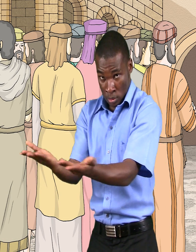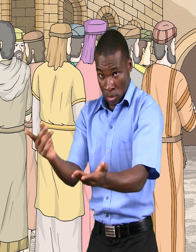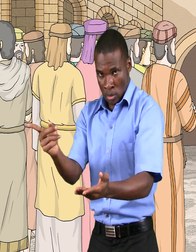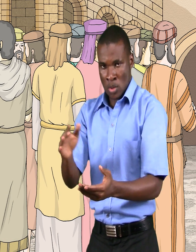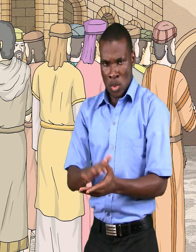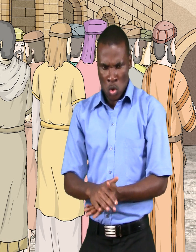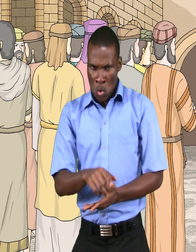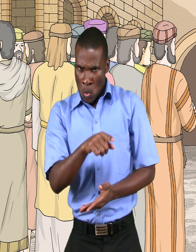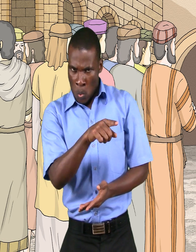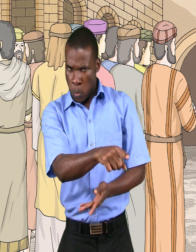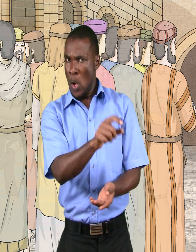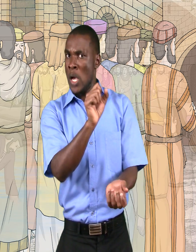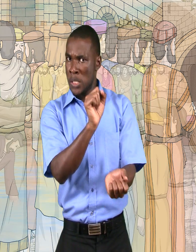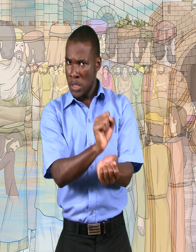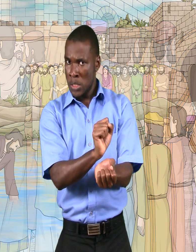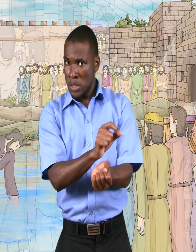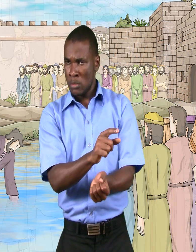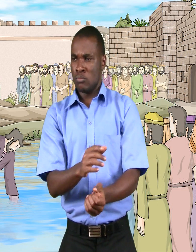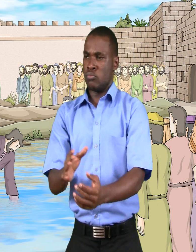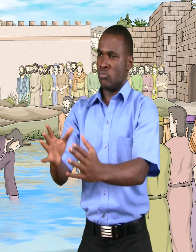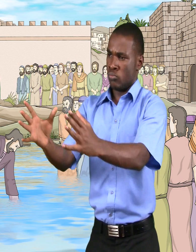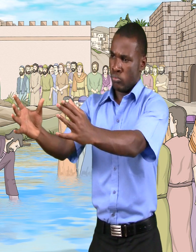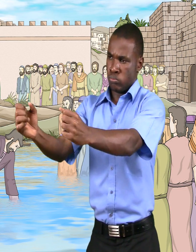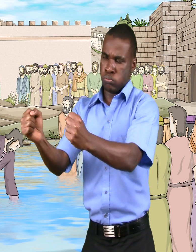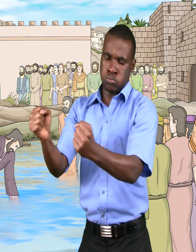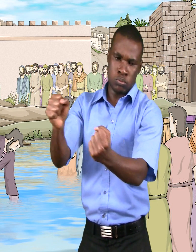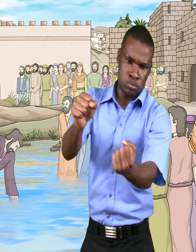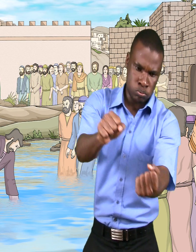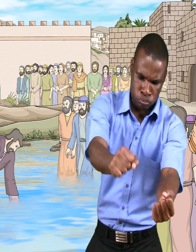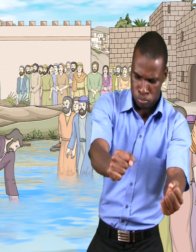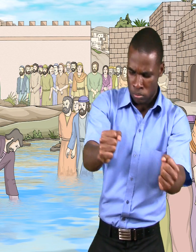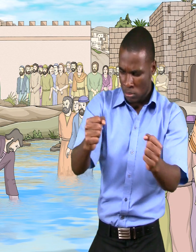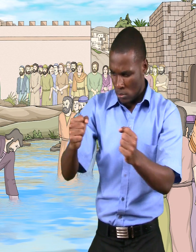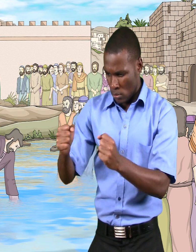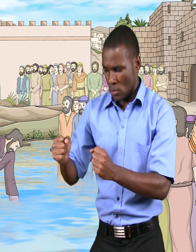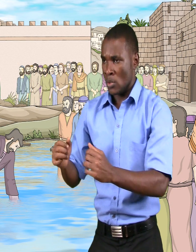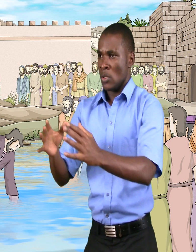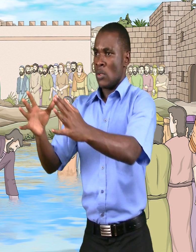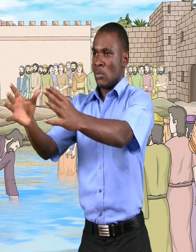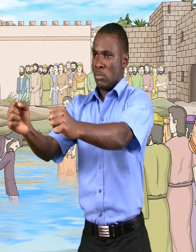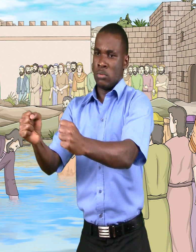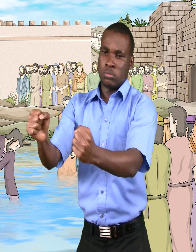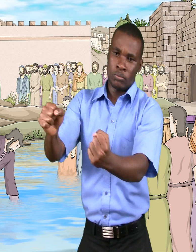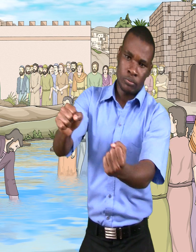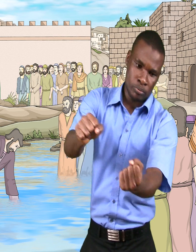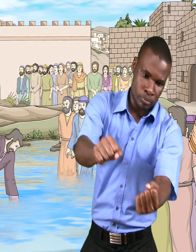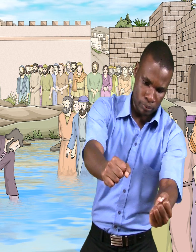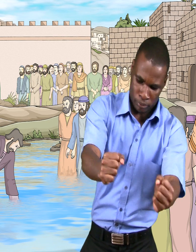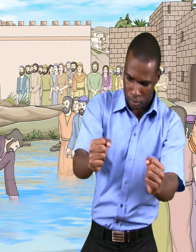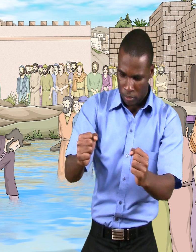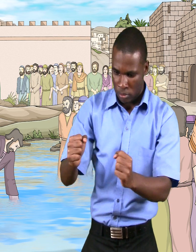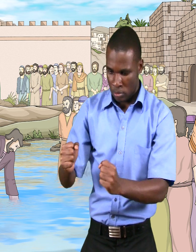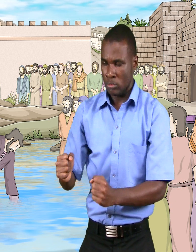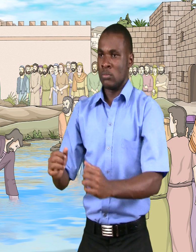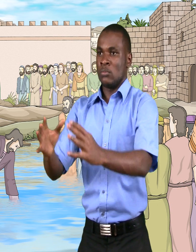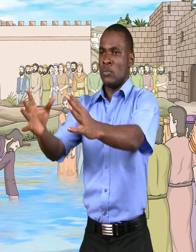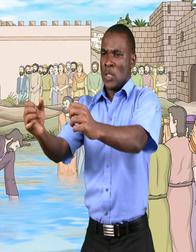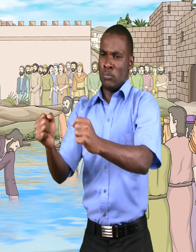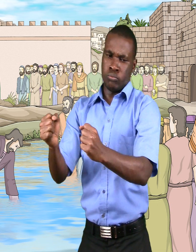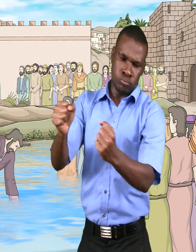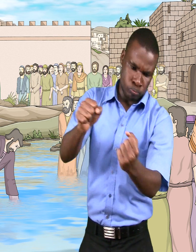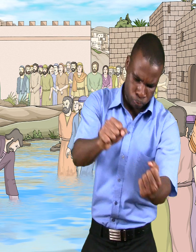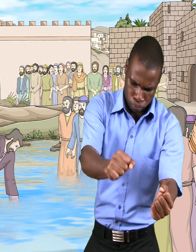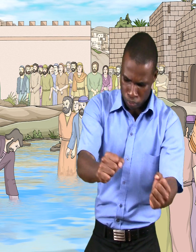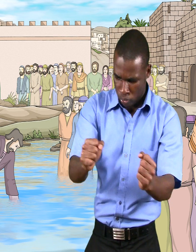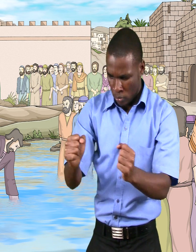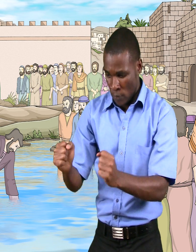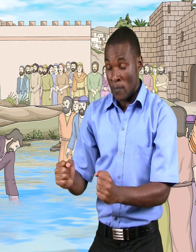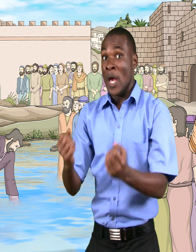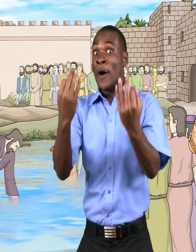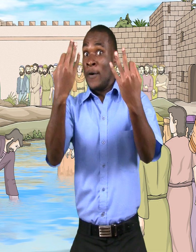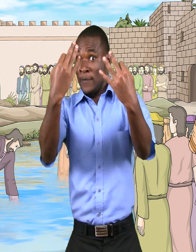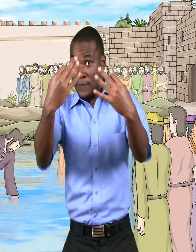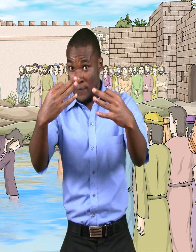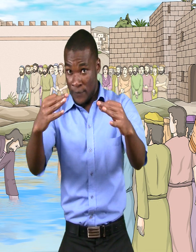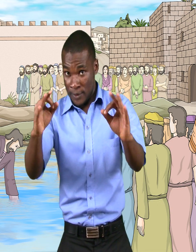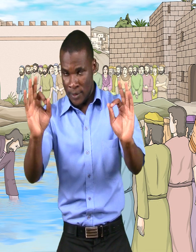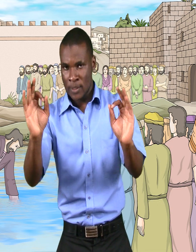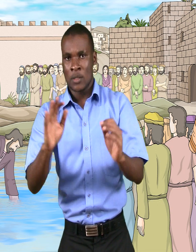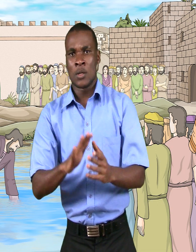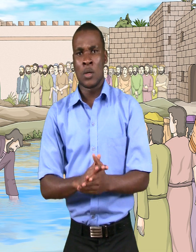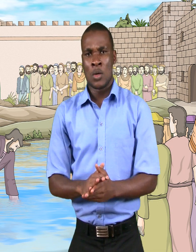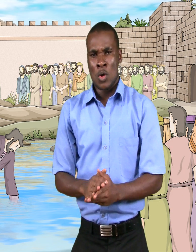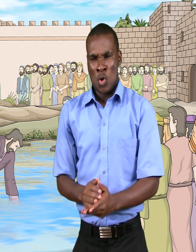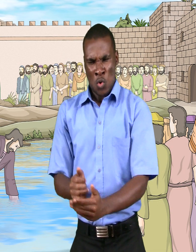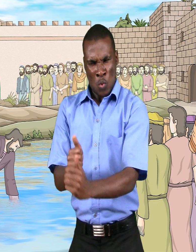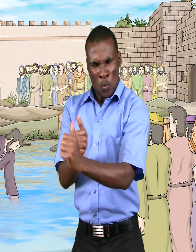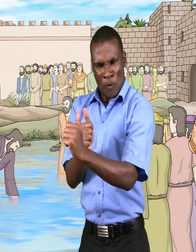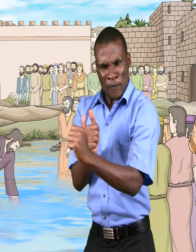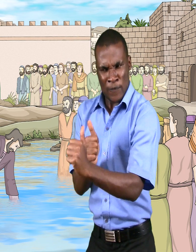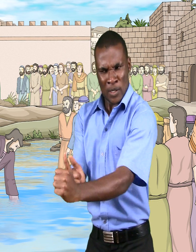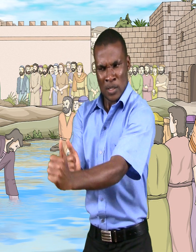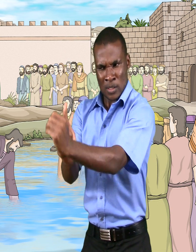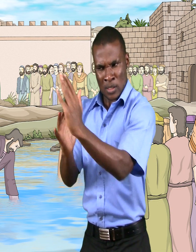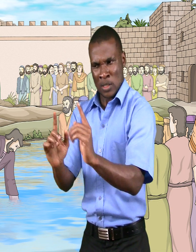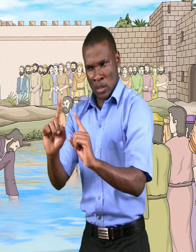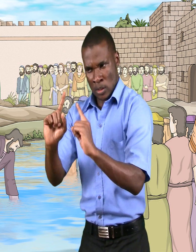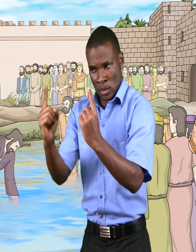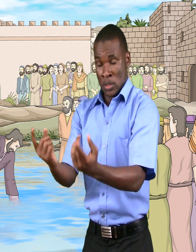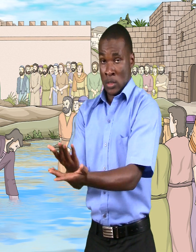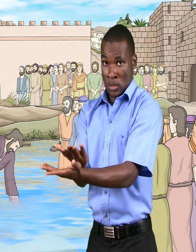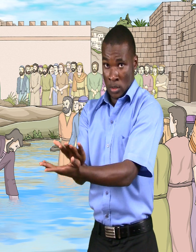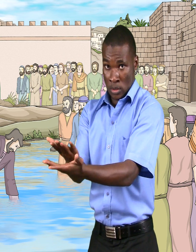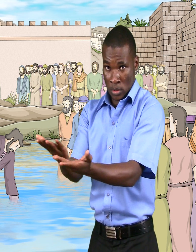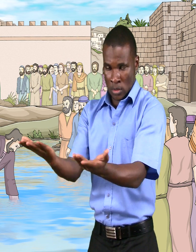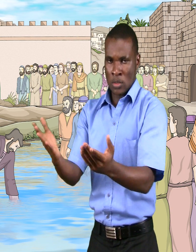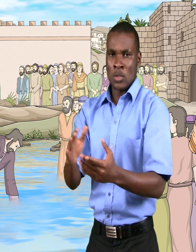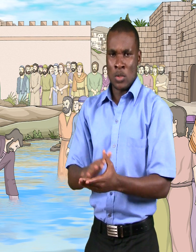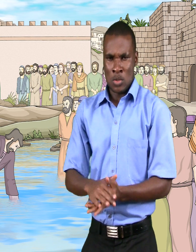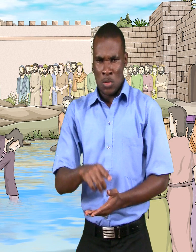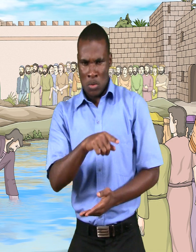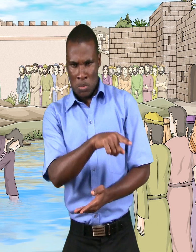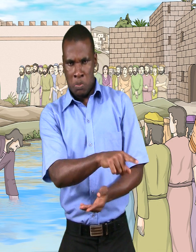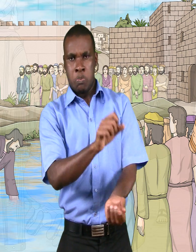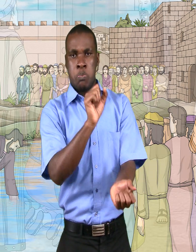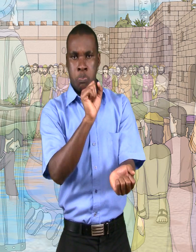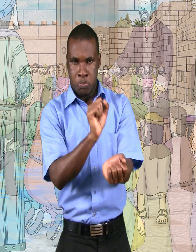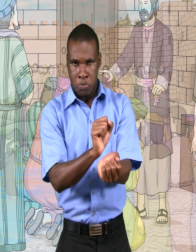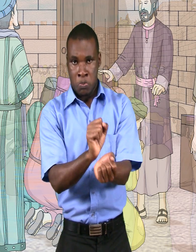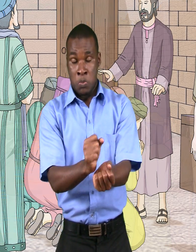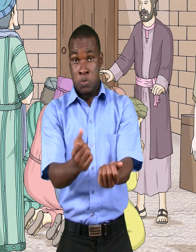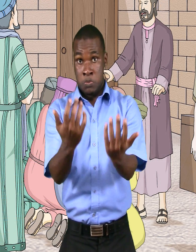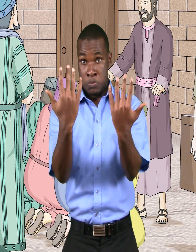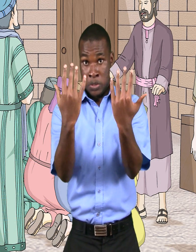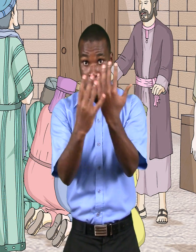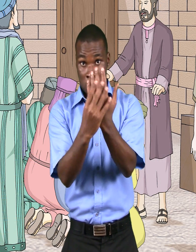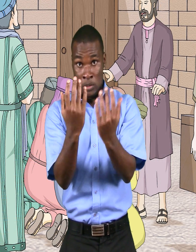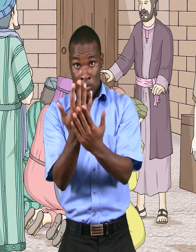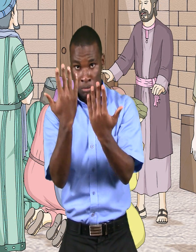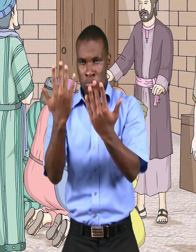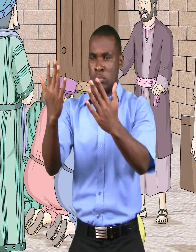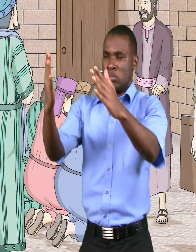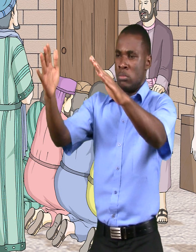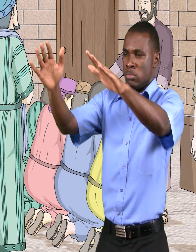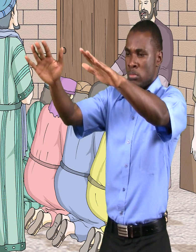On hearing this, they were baptized into the name of the Lord Jesus.